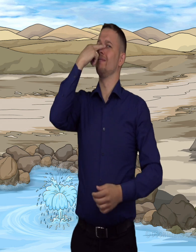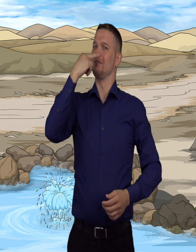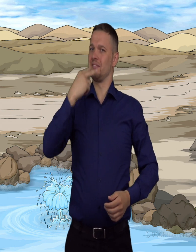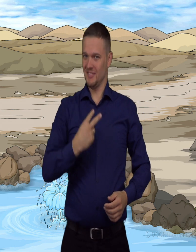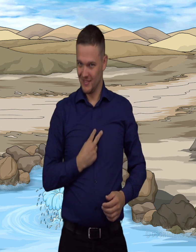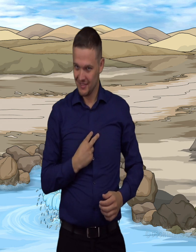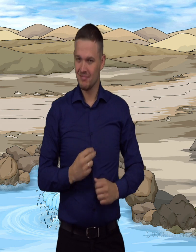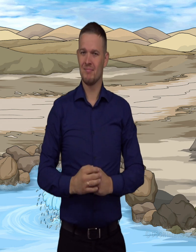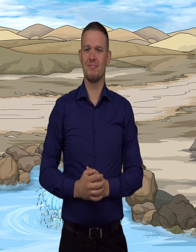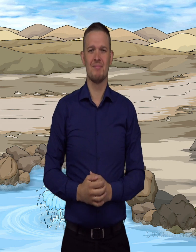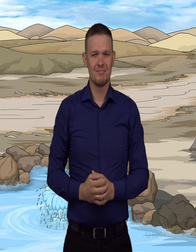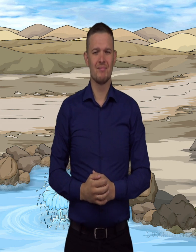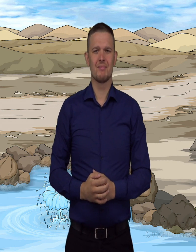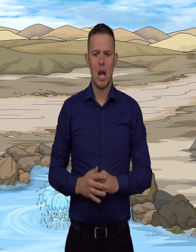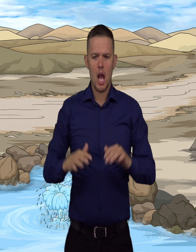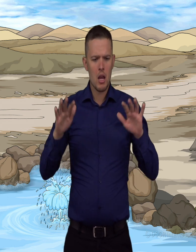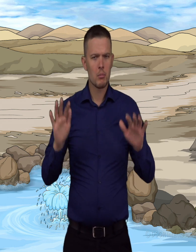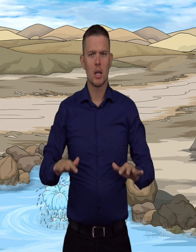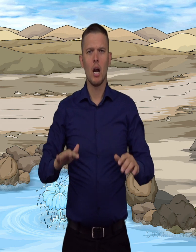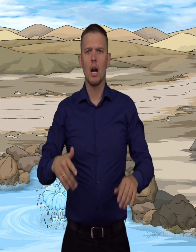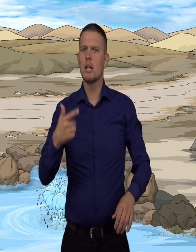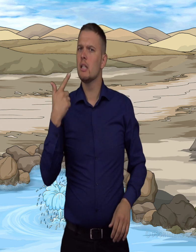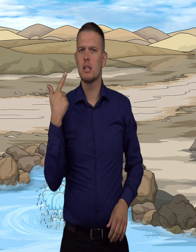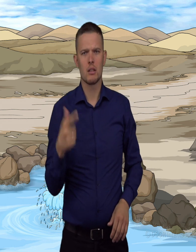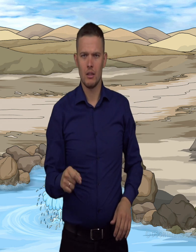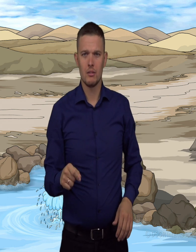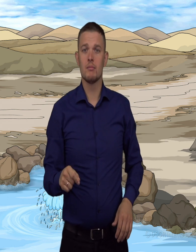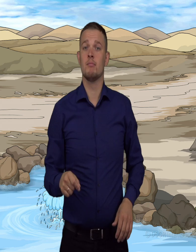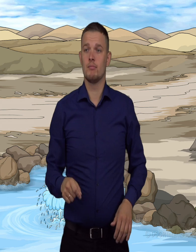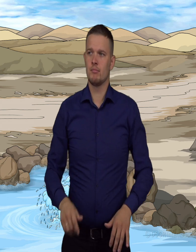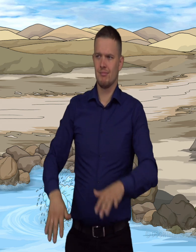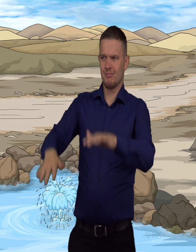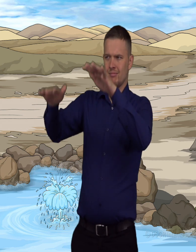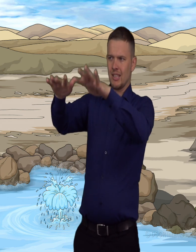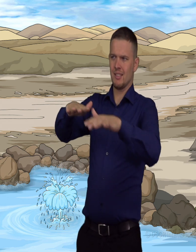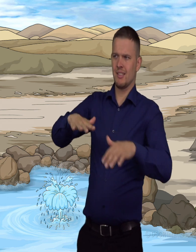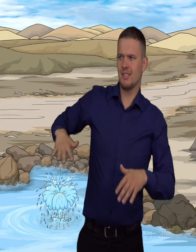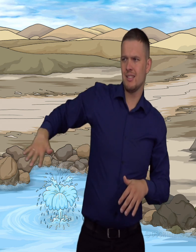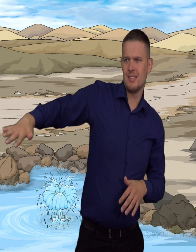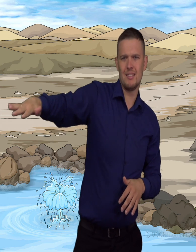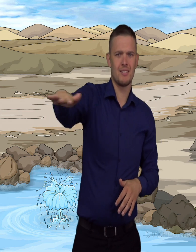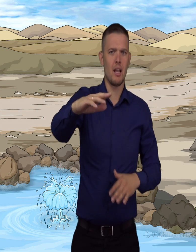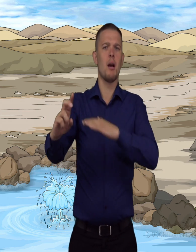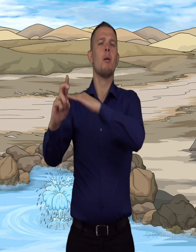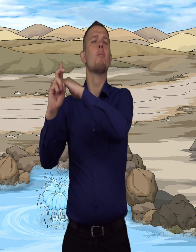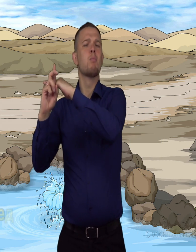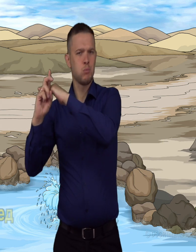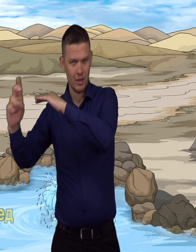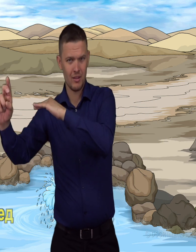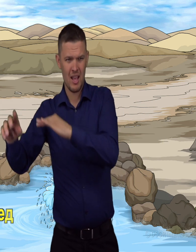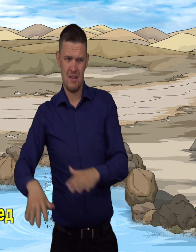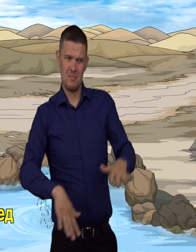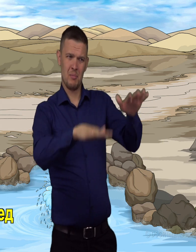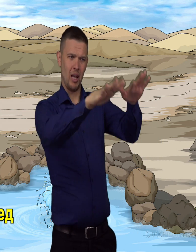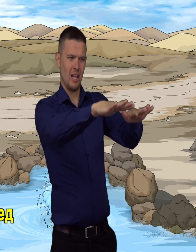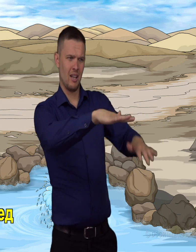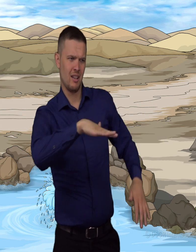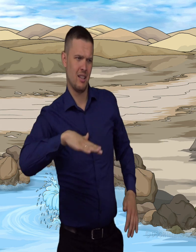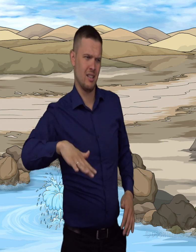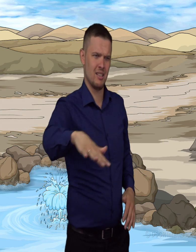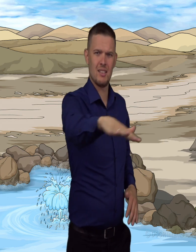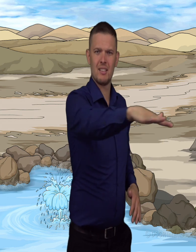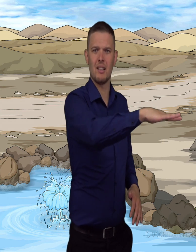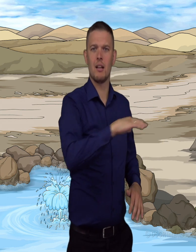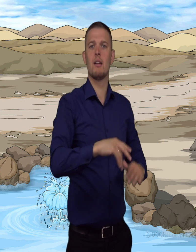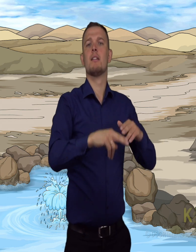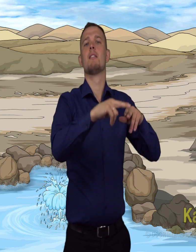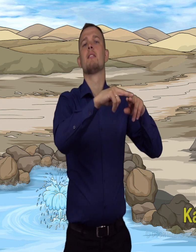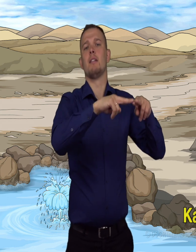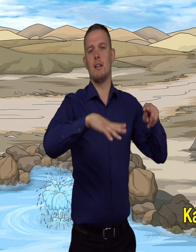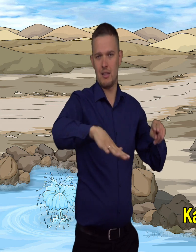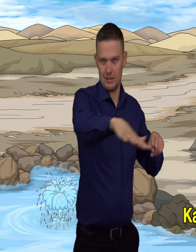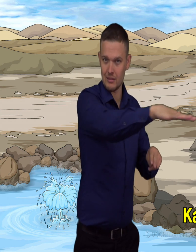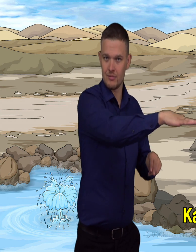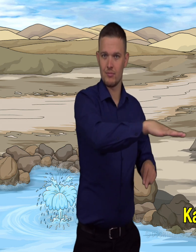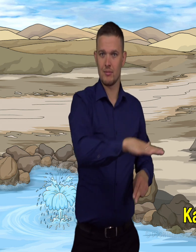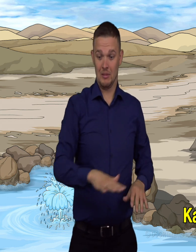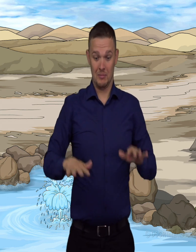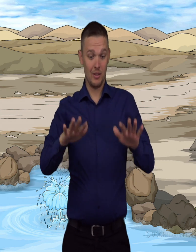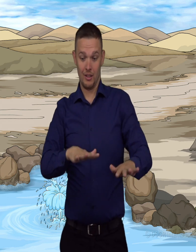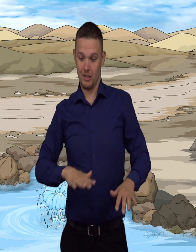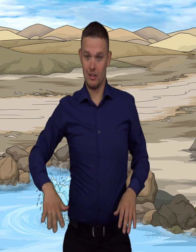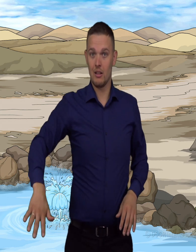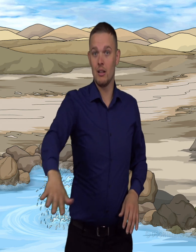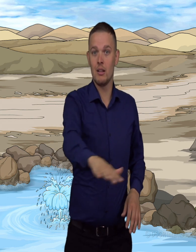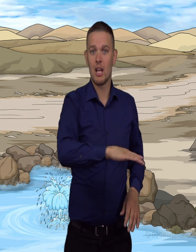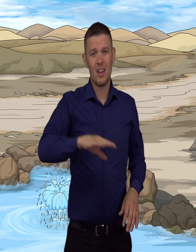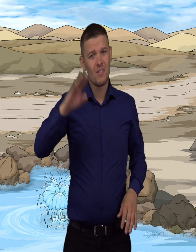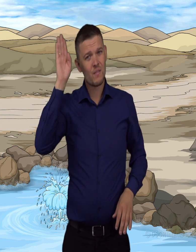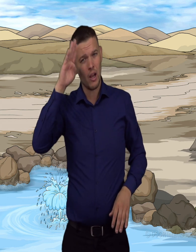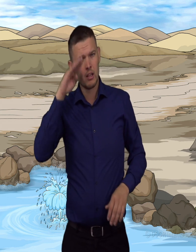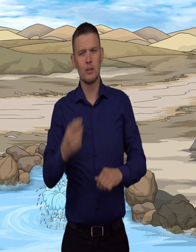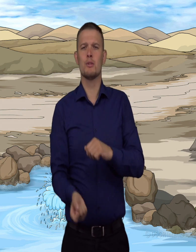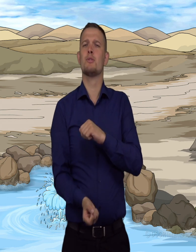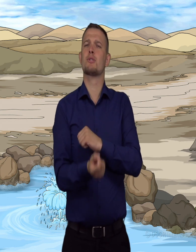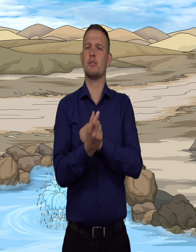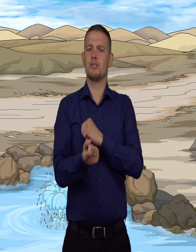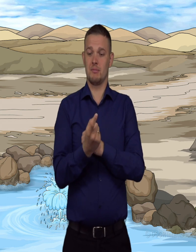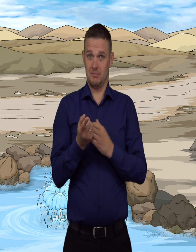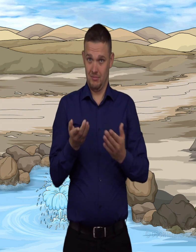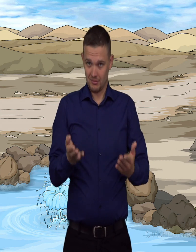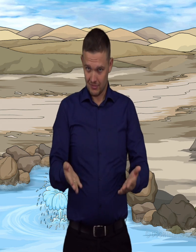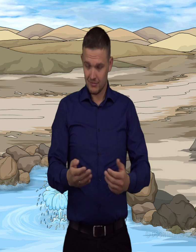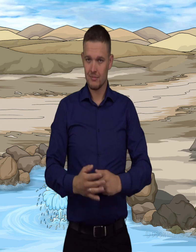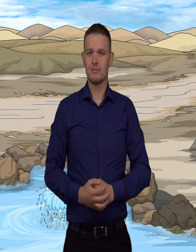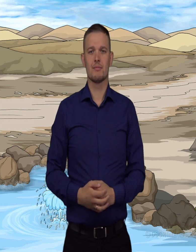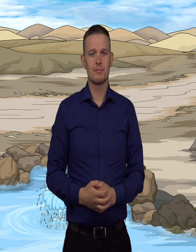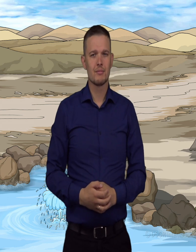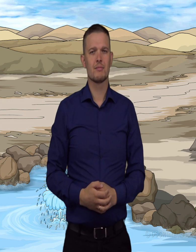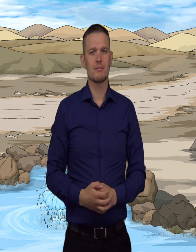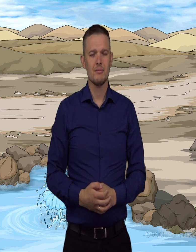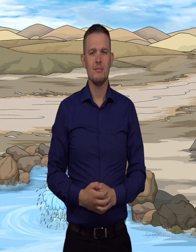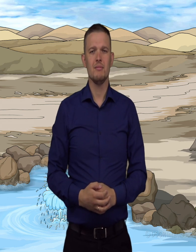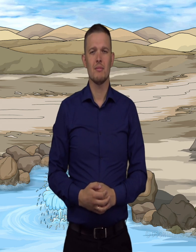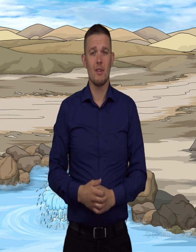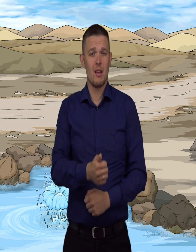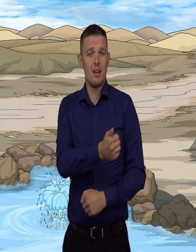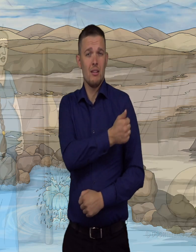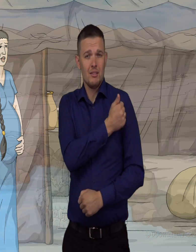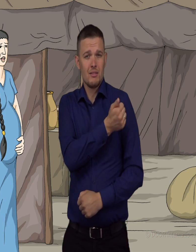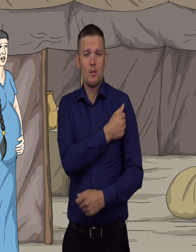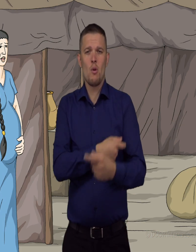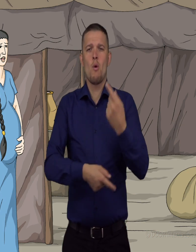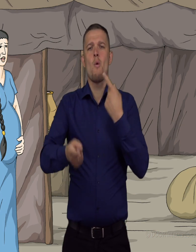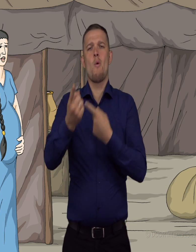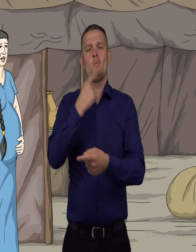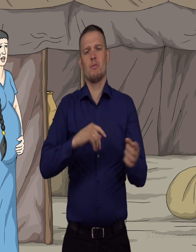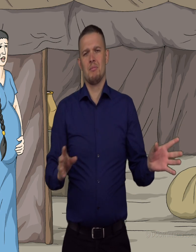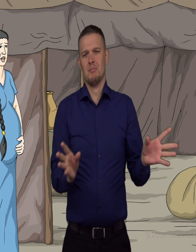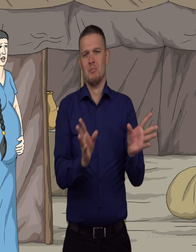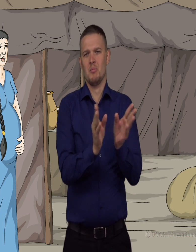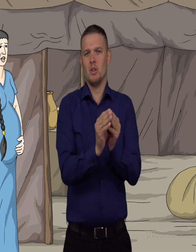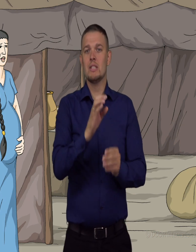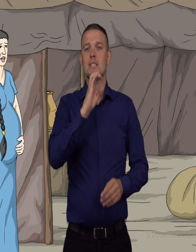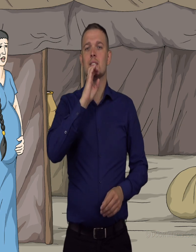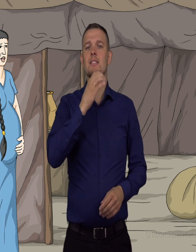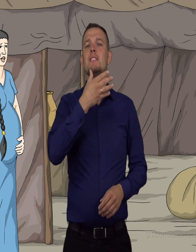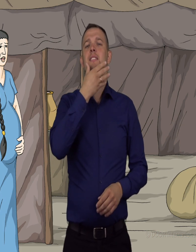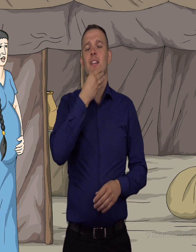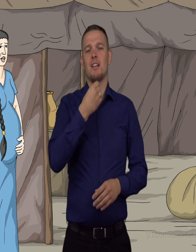It is located between Kadesh and Bered.